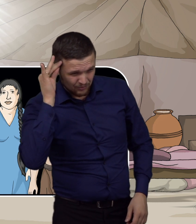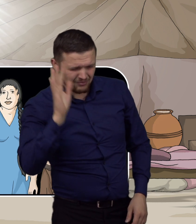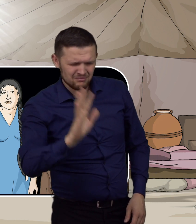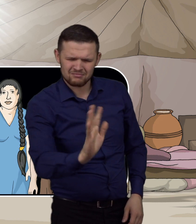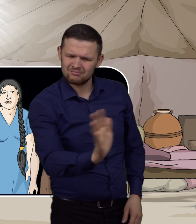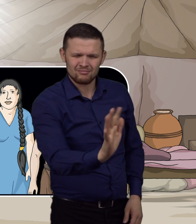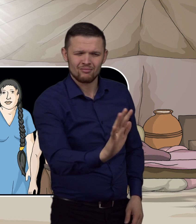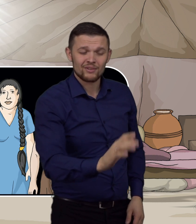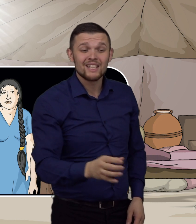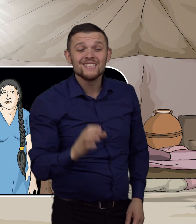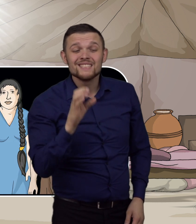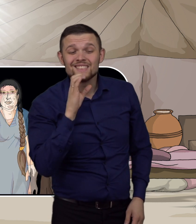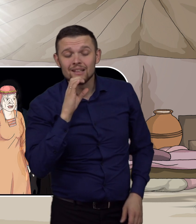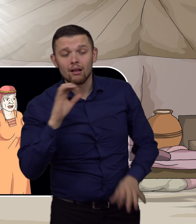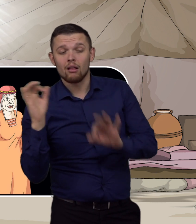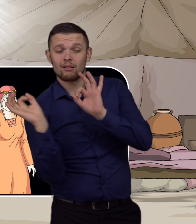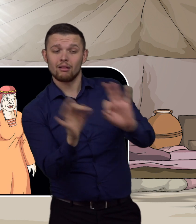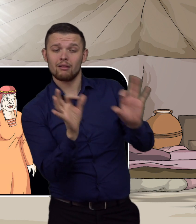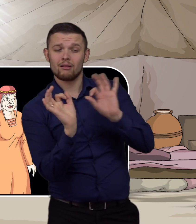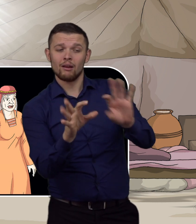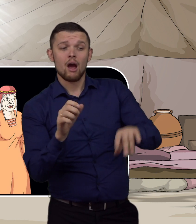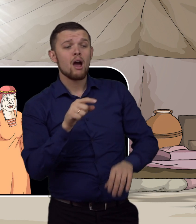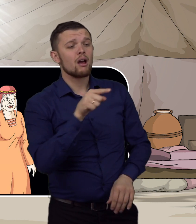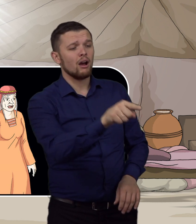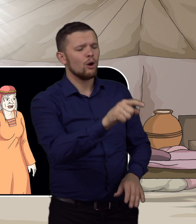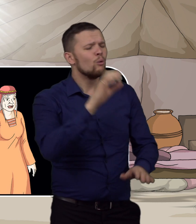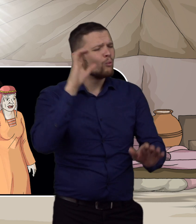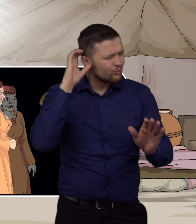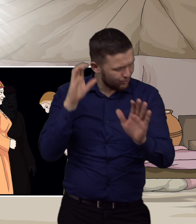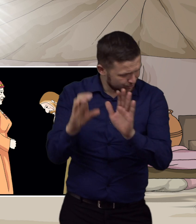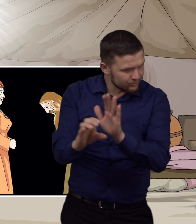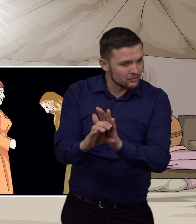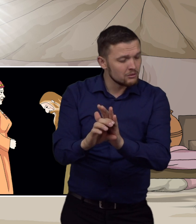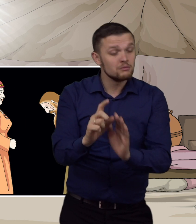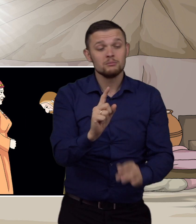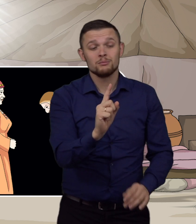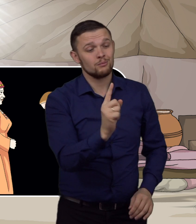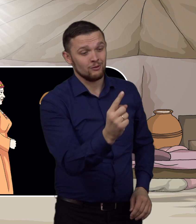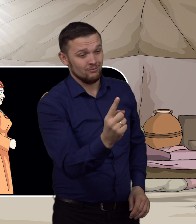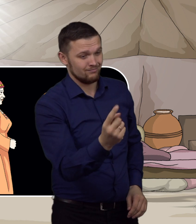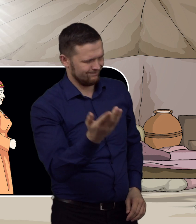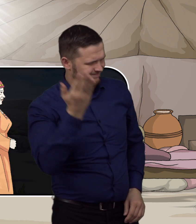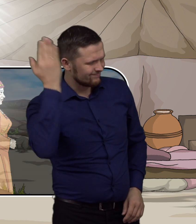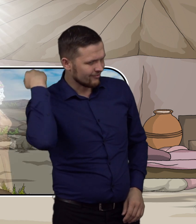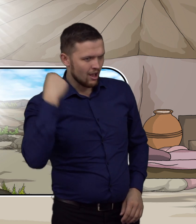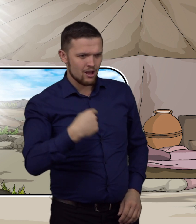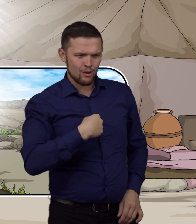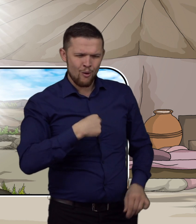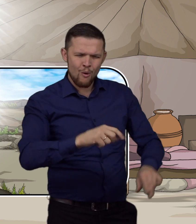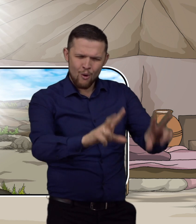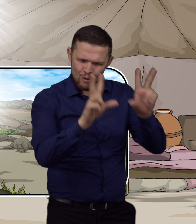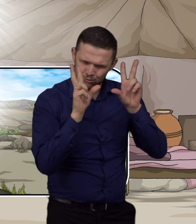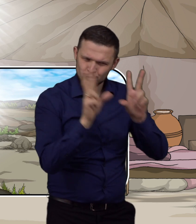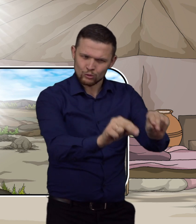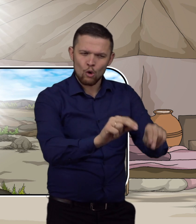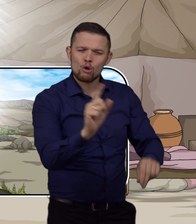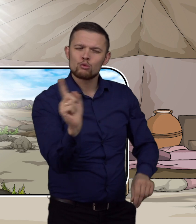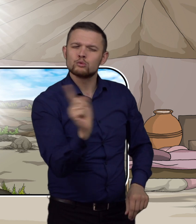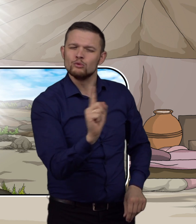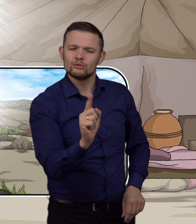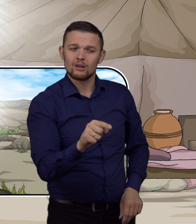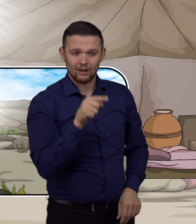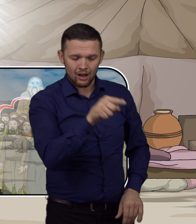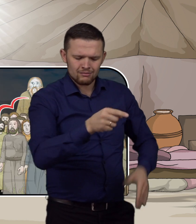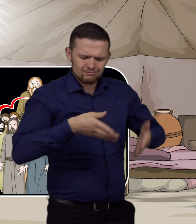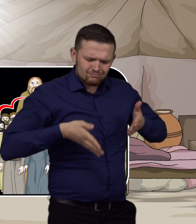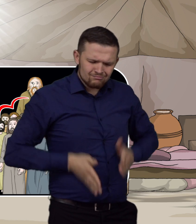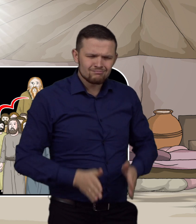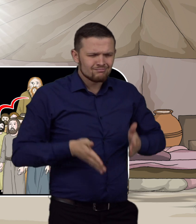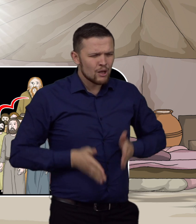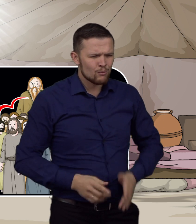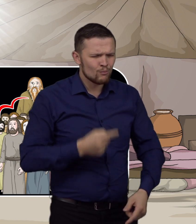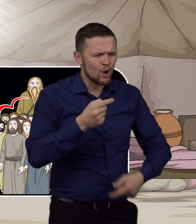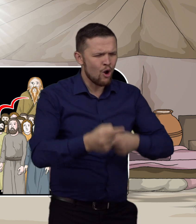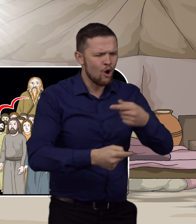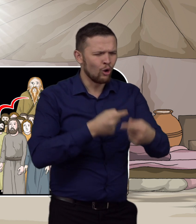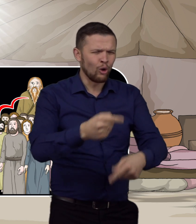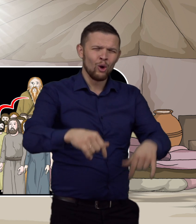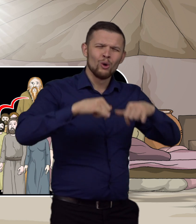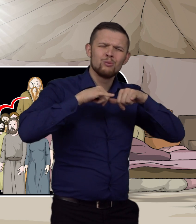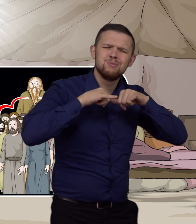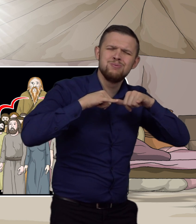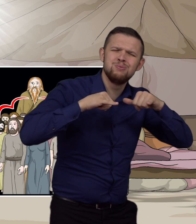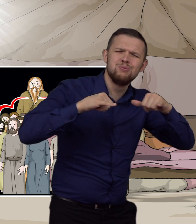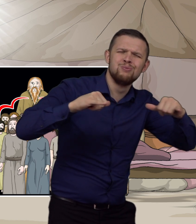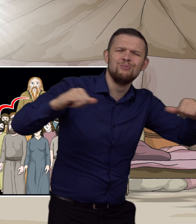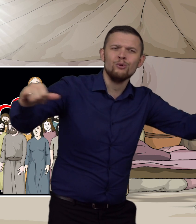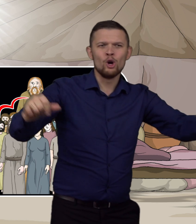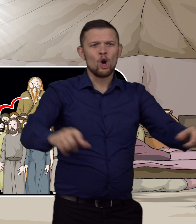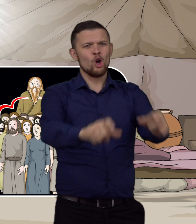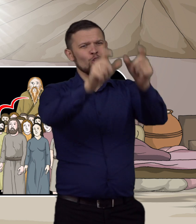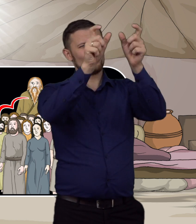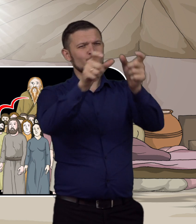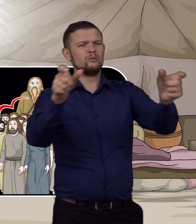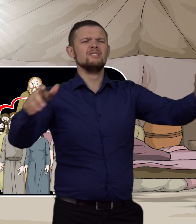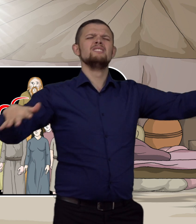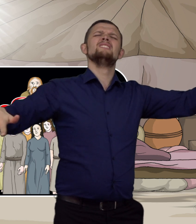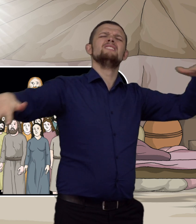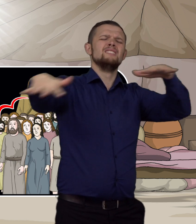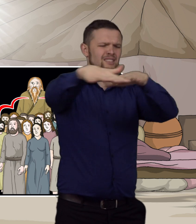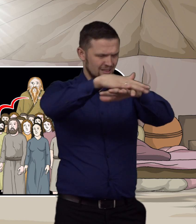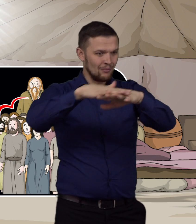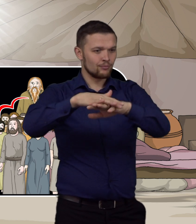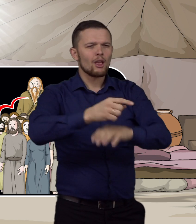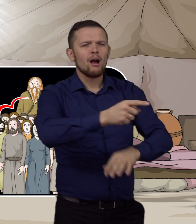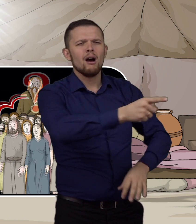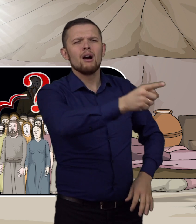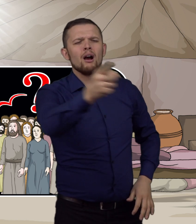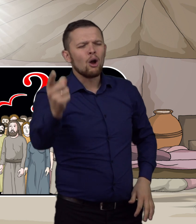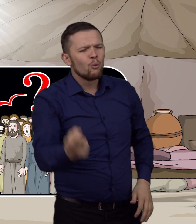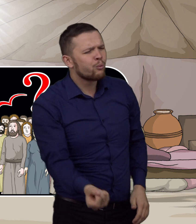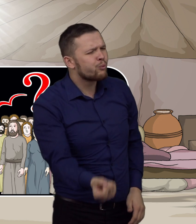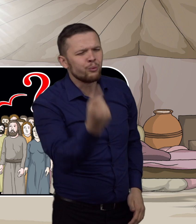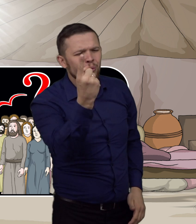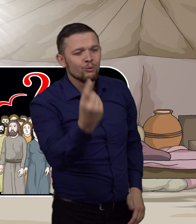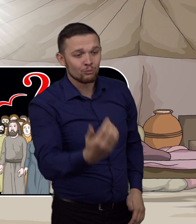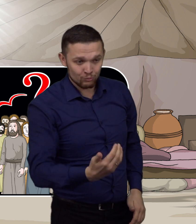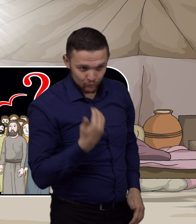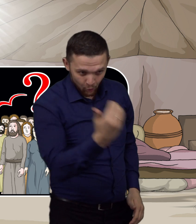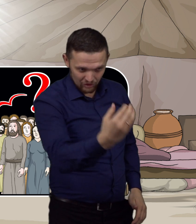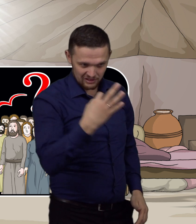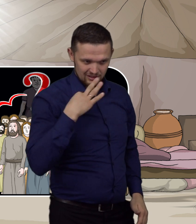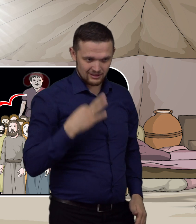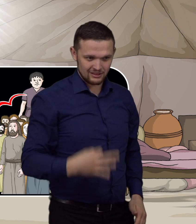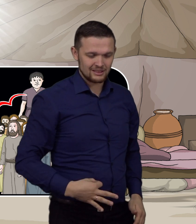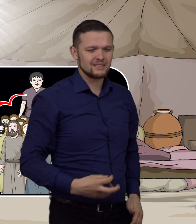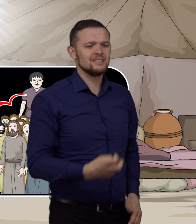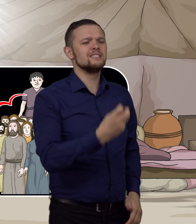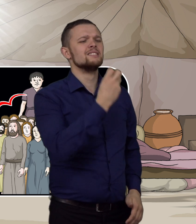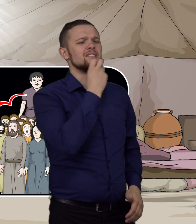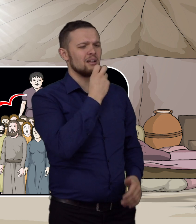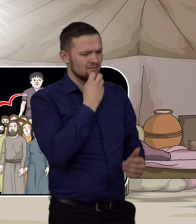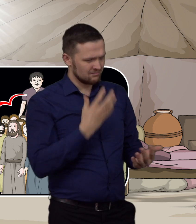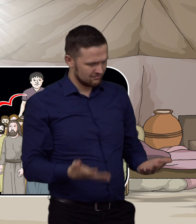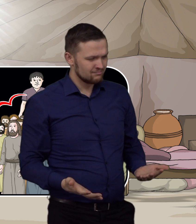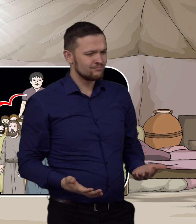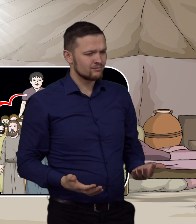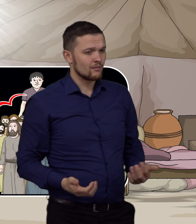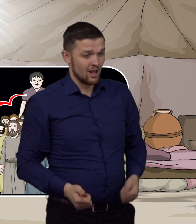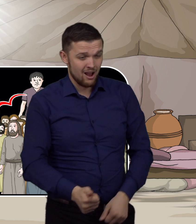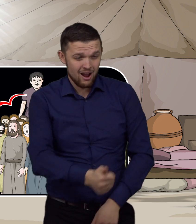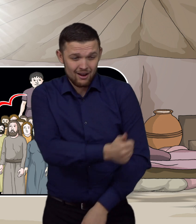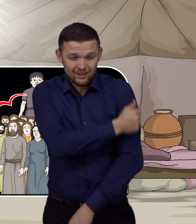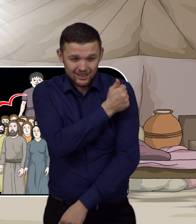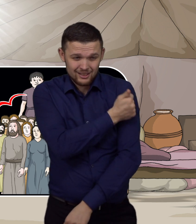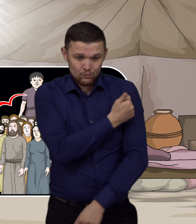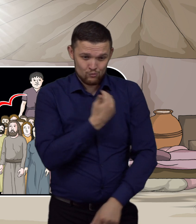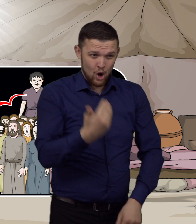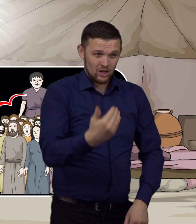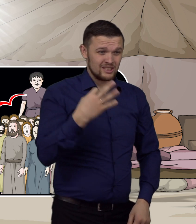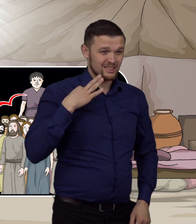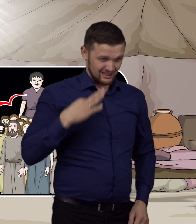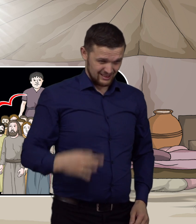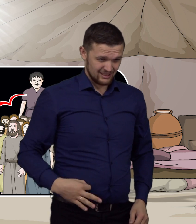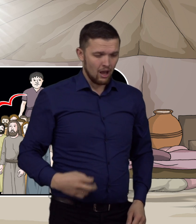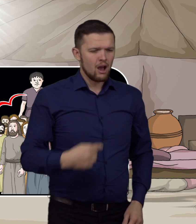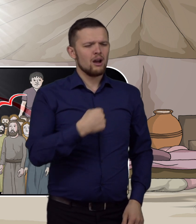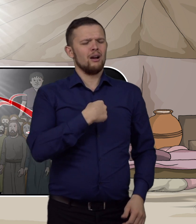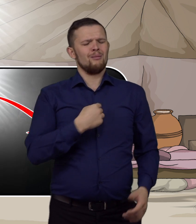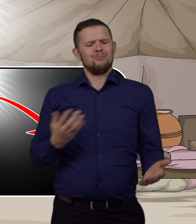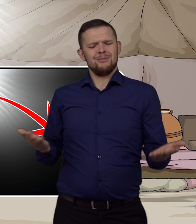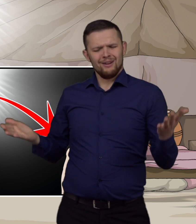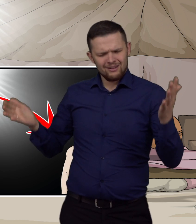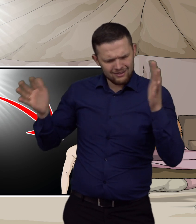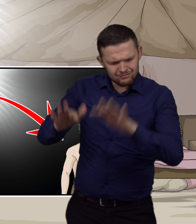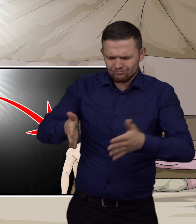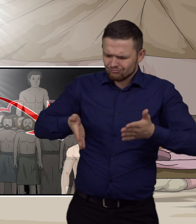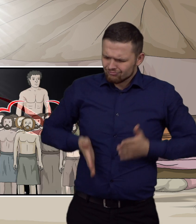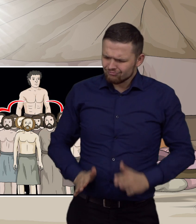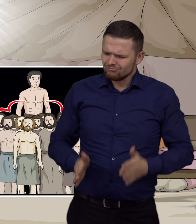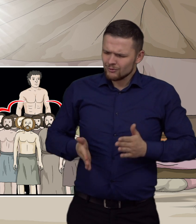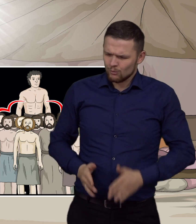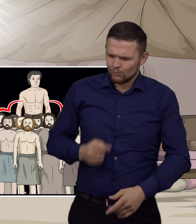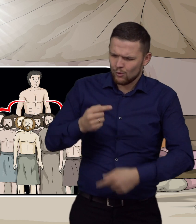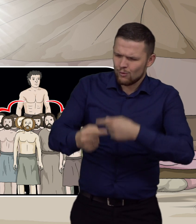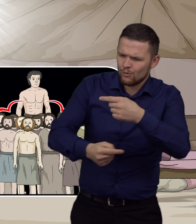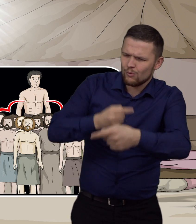Listen to everything that Sarah tells you, for through Isaac your offspring will be reckoned.